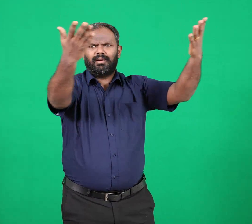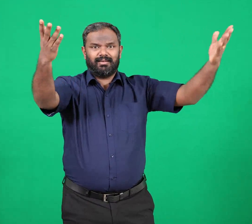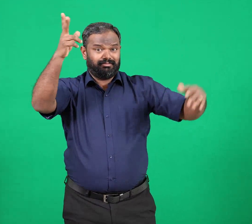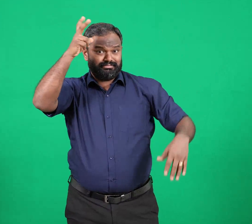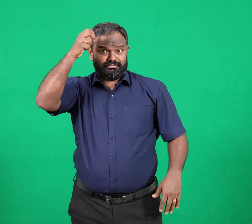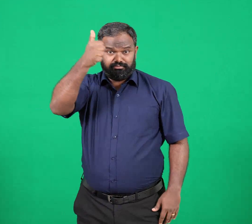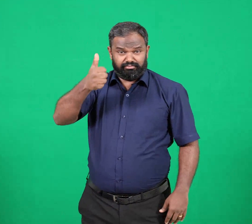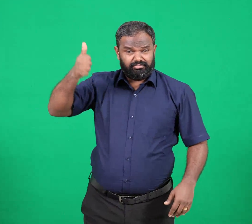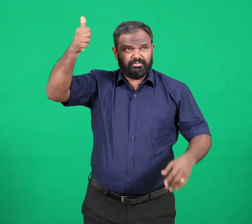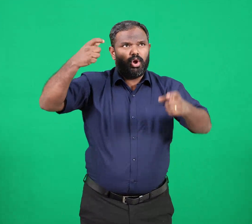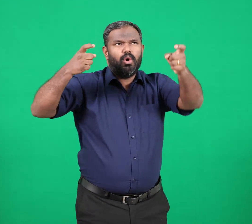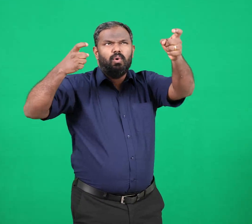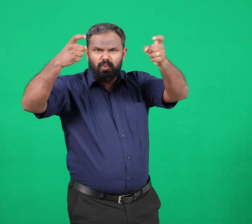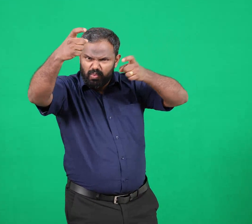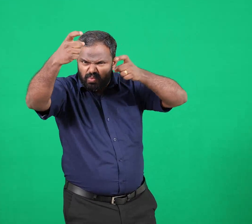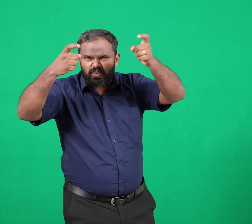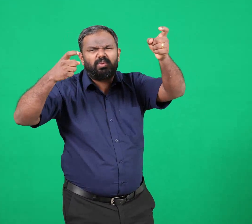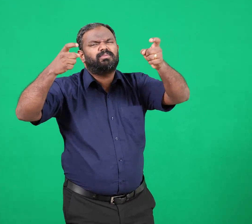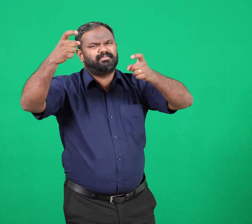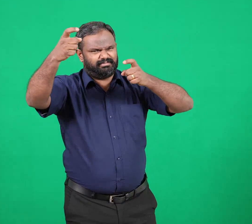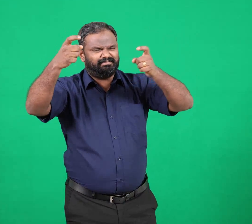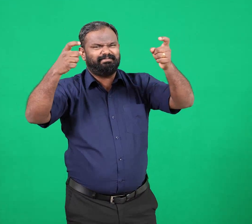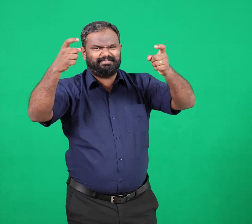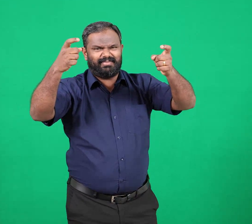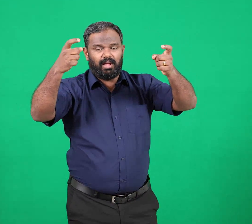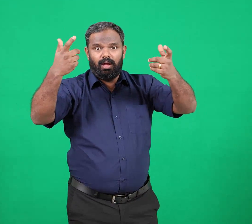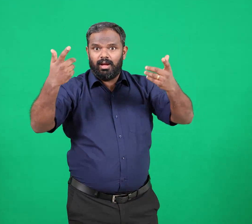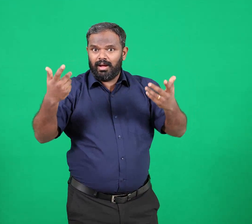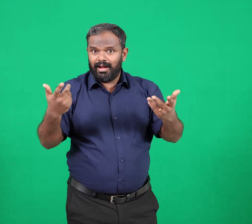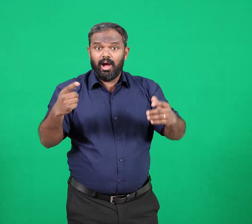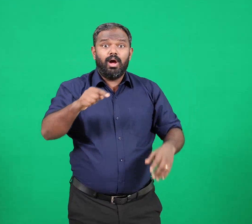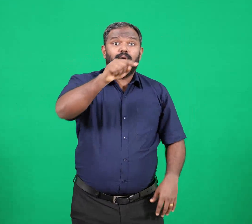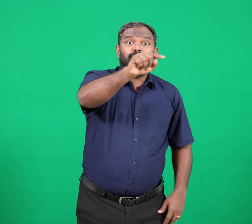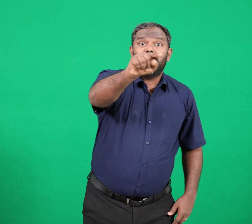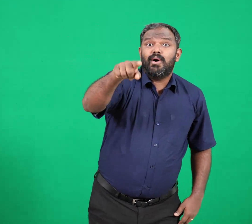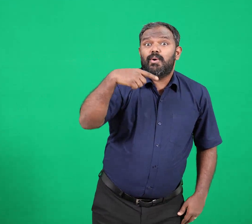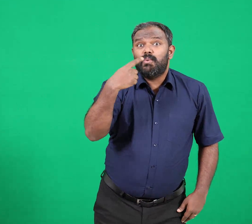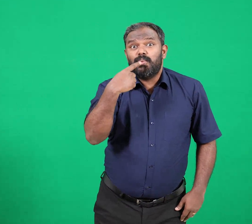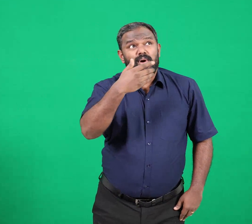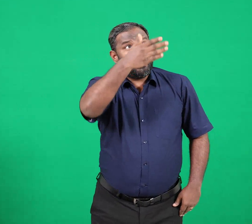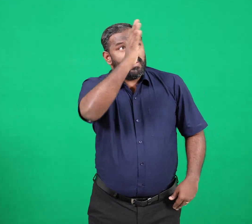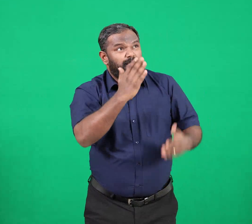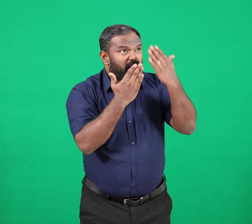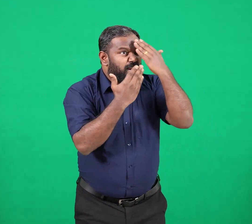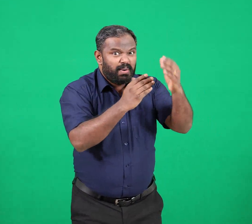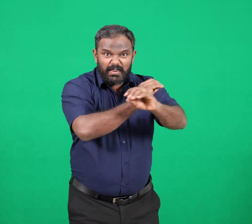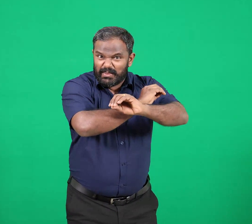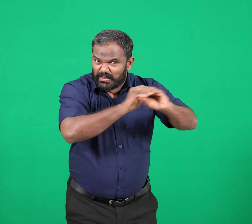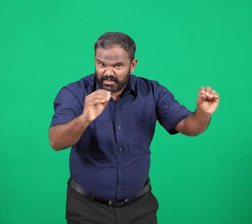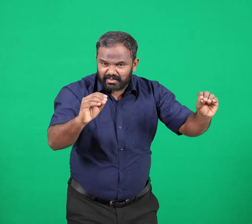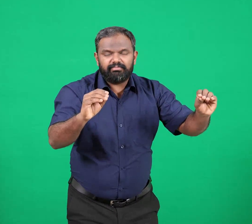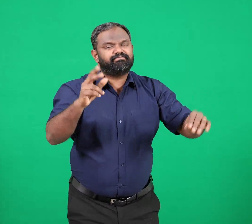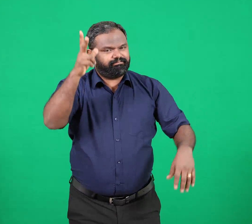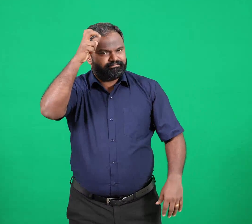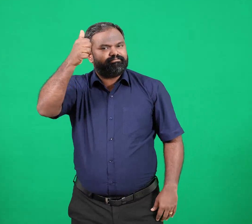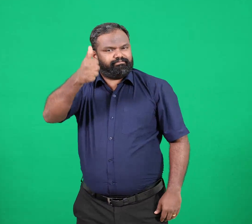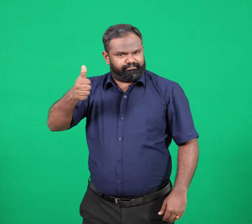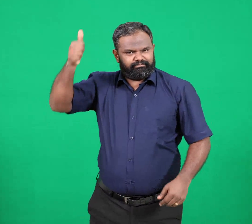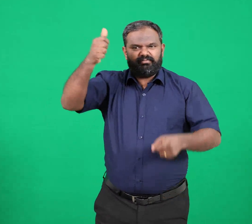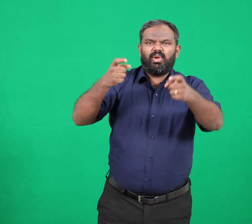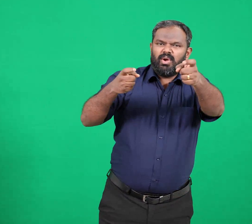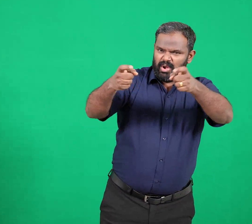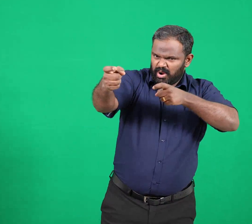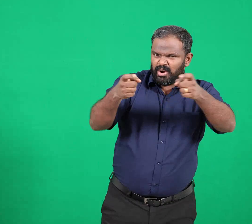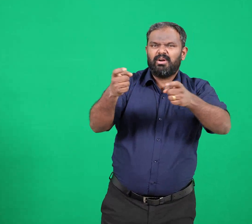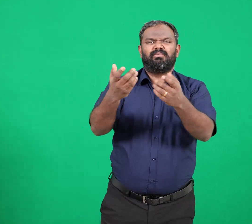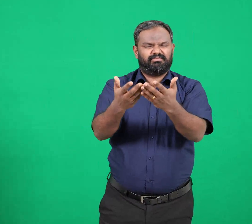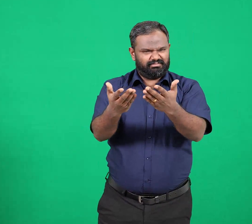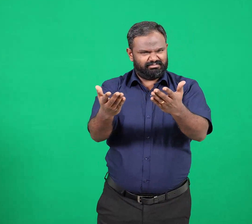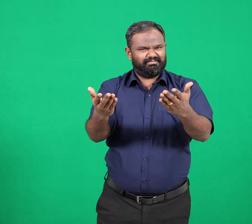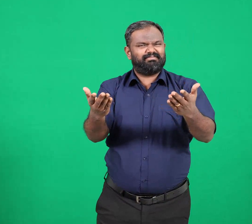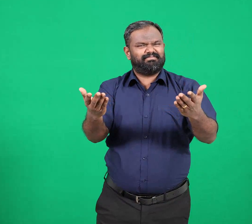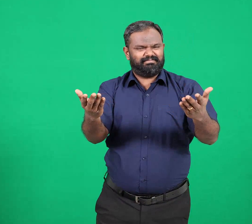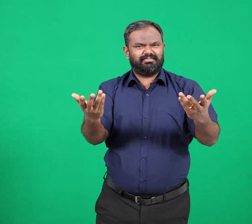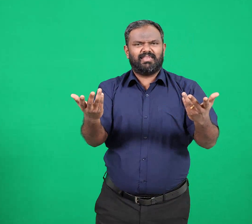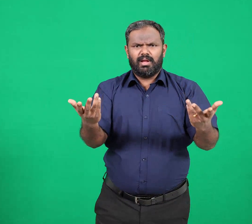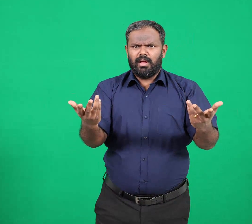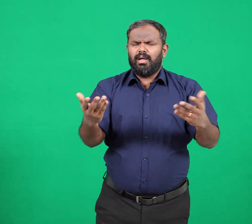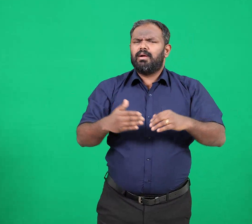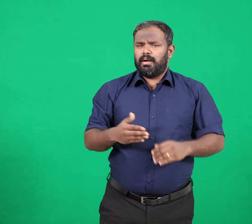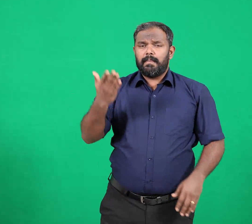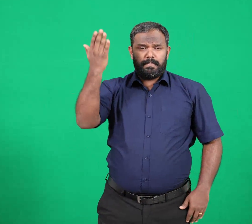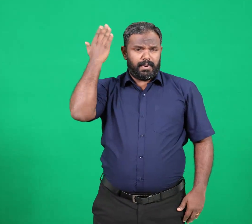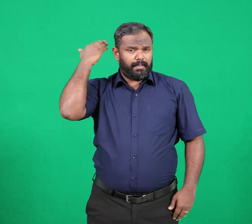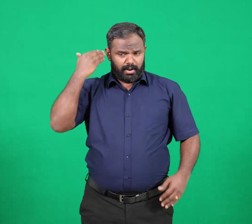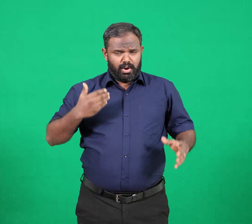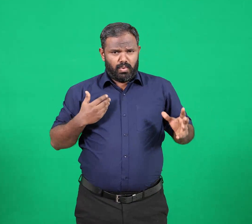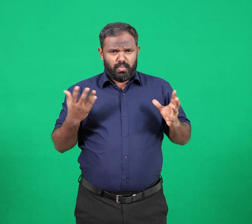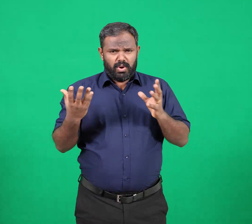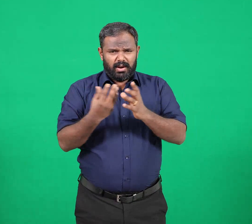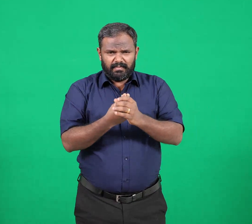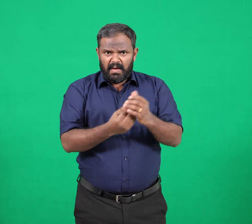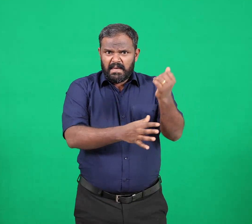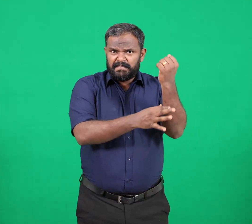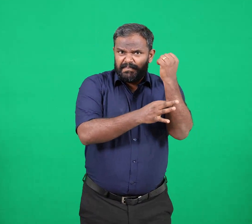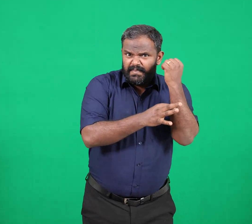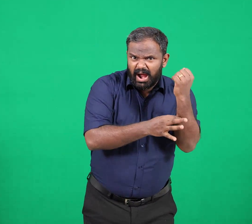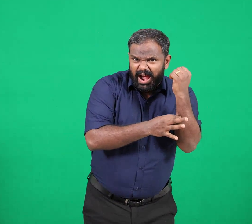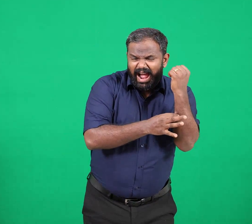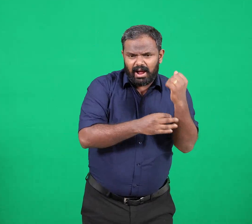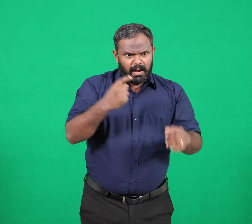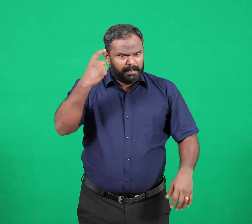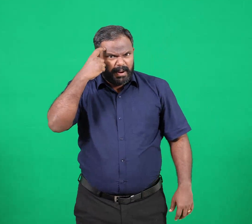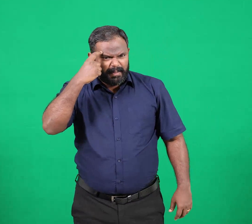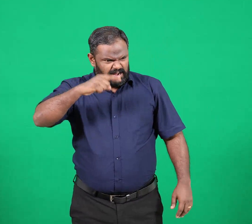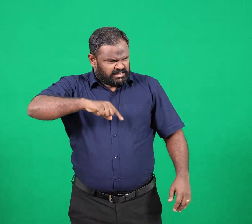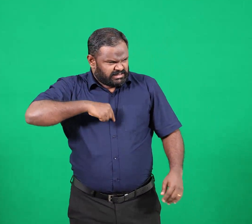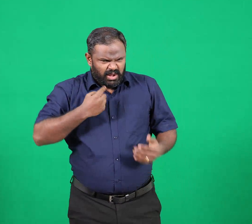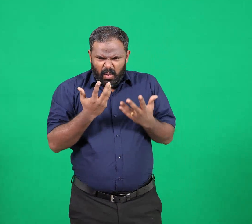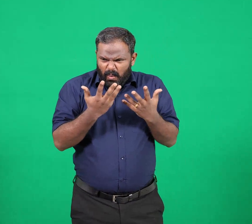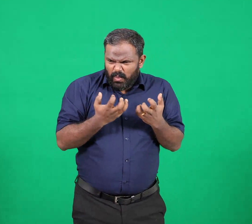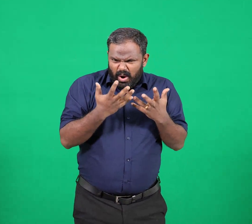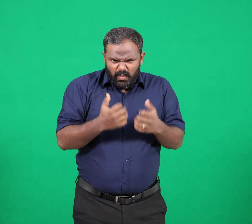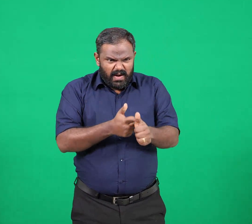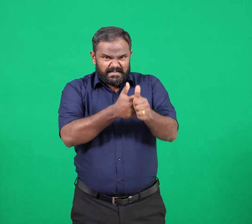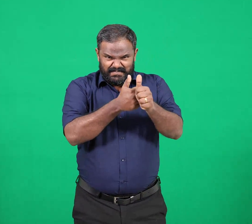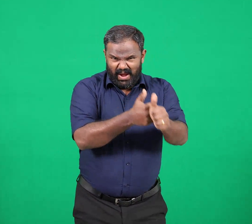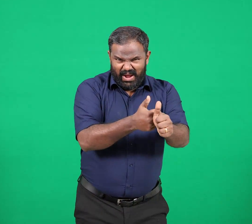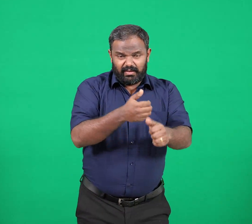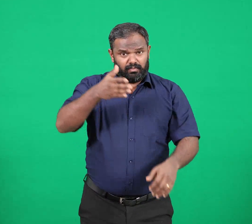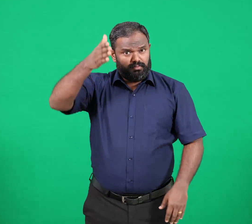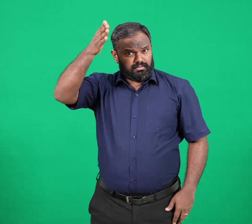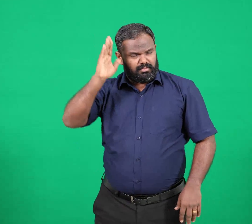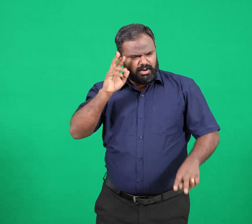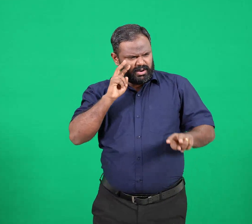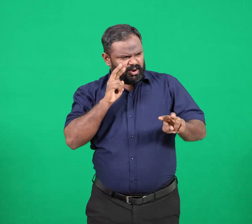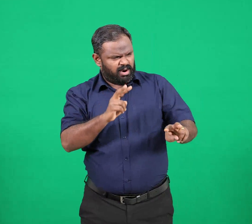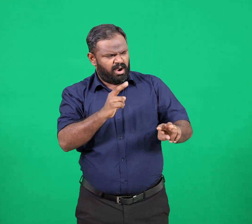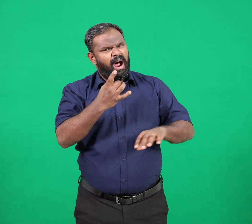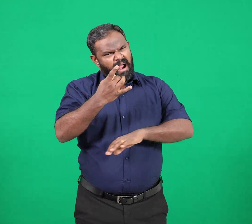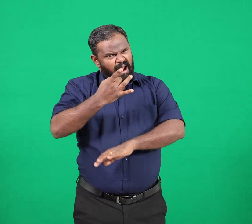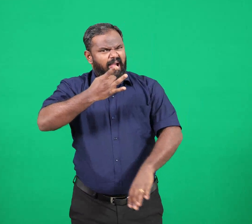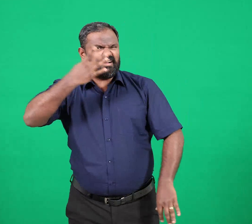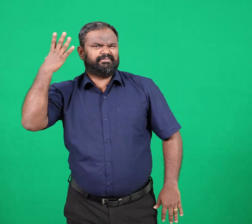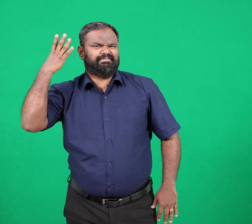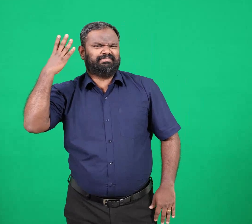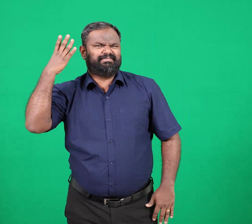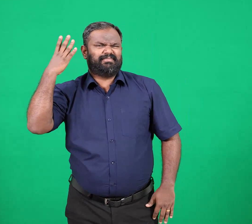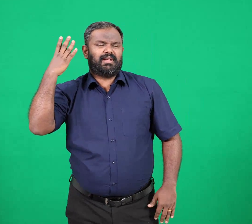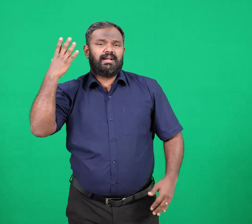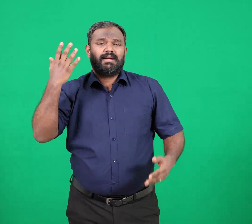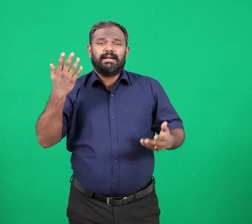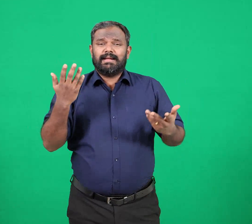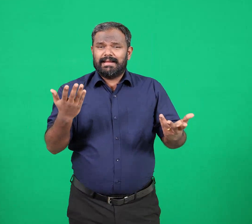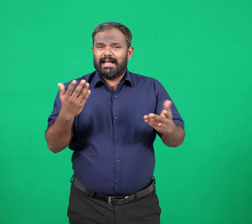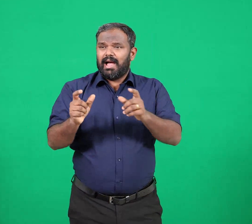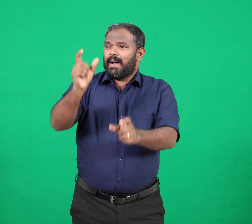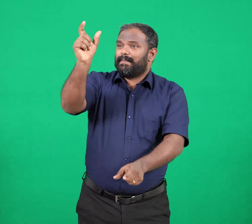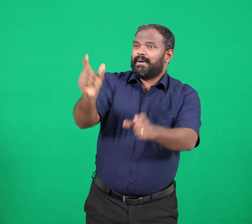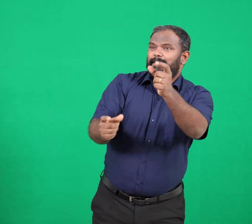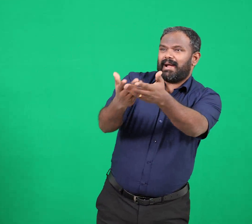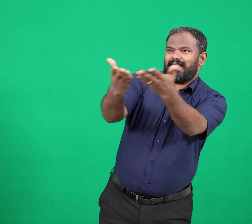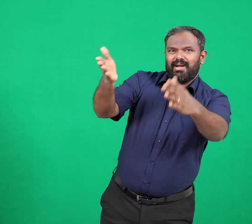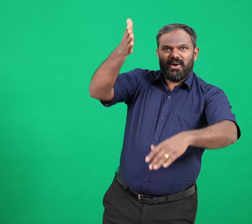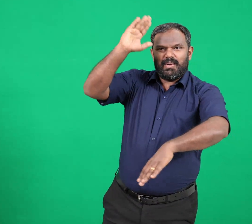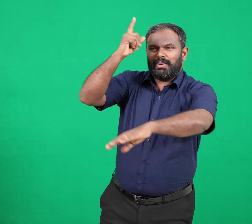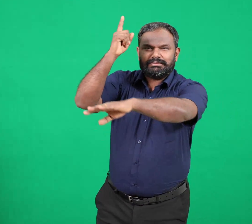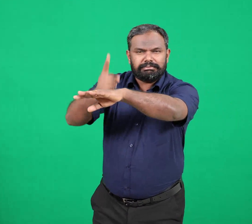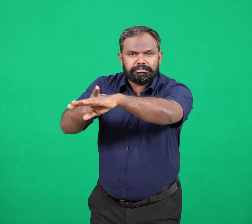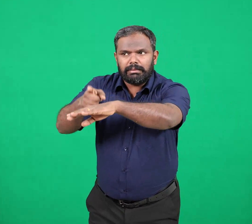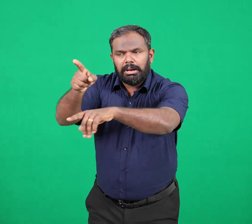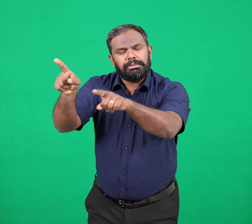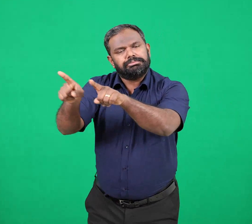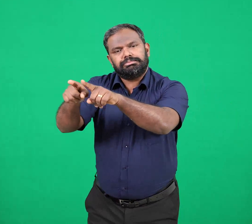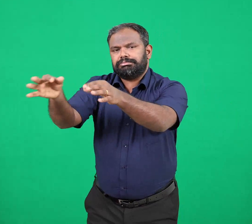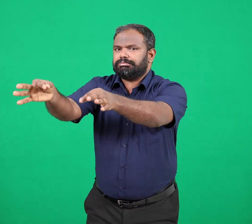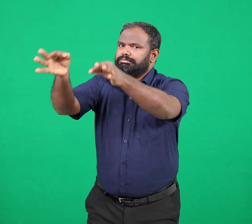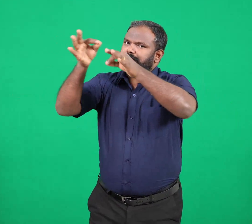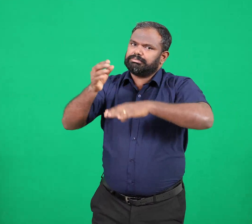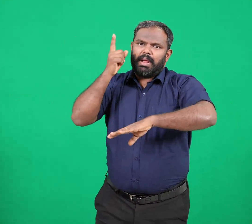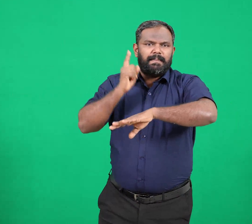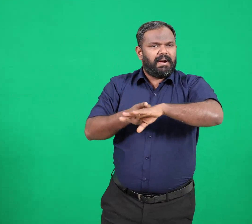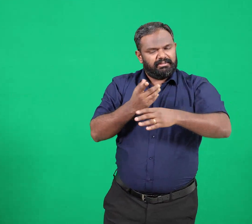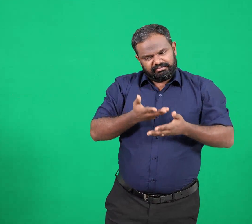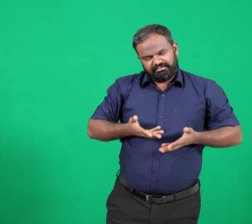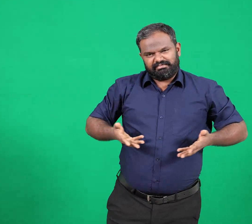All of us also lived among them at one time, fulfilling the cravings of our flesh and indulging its desires and thoughts.